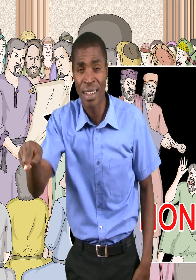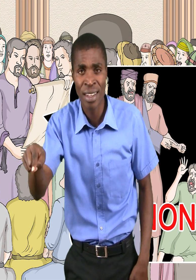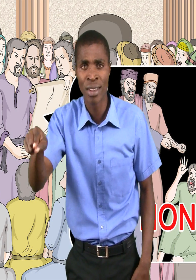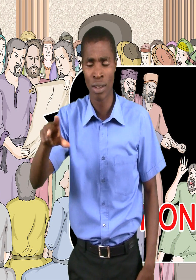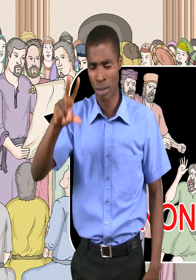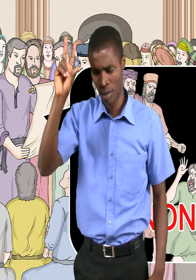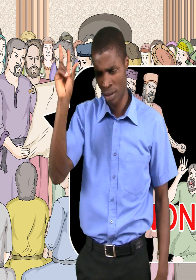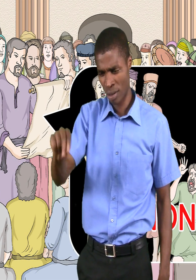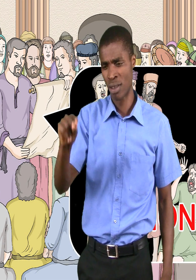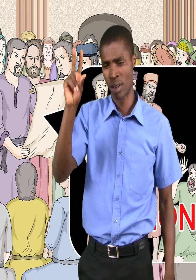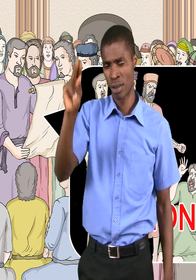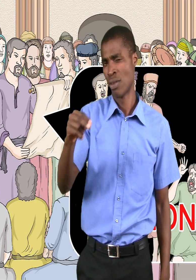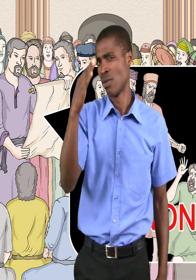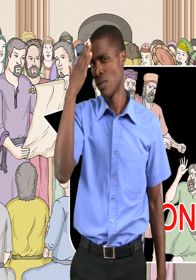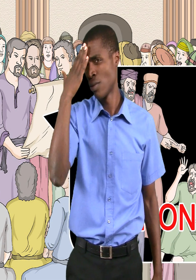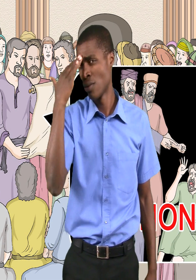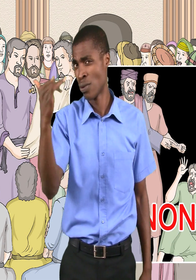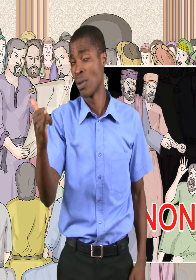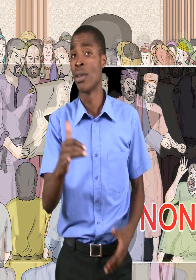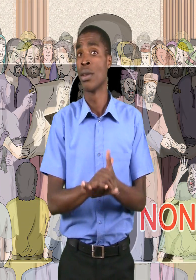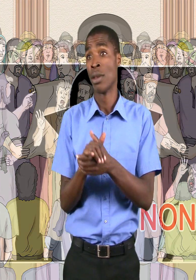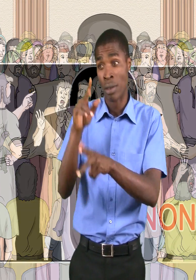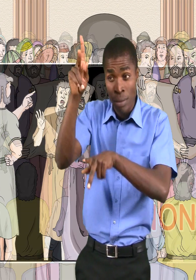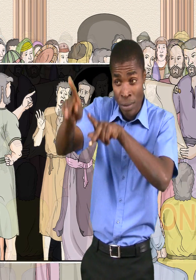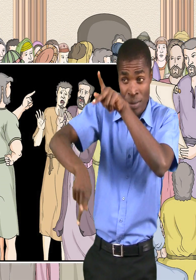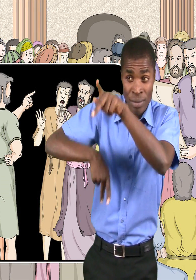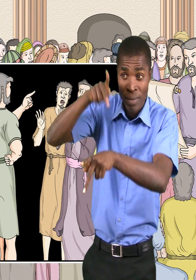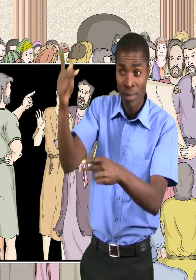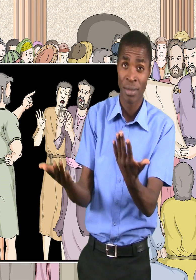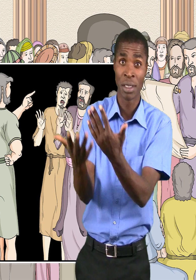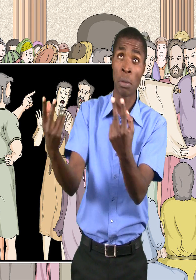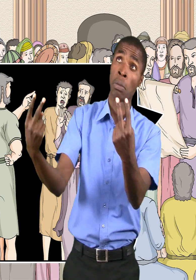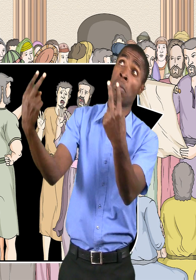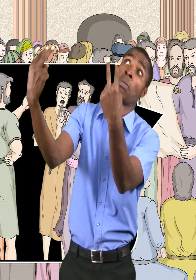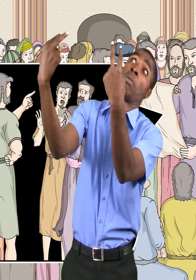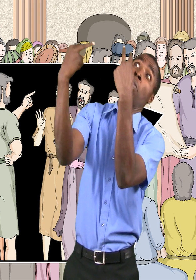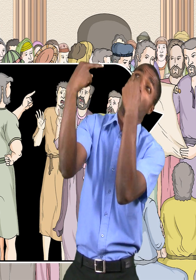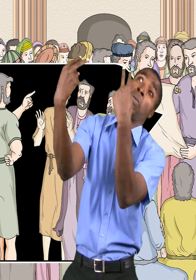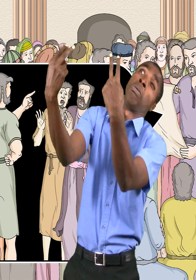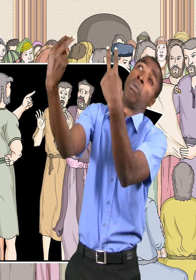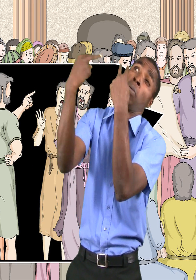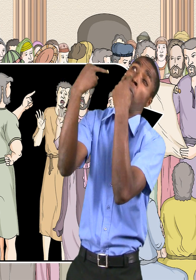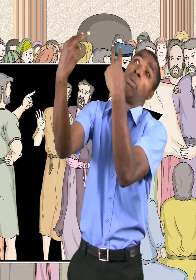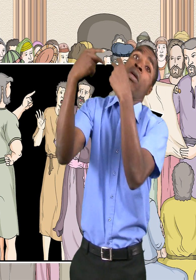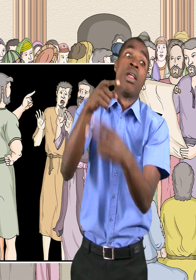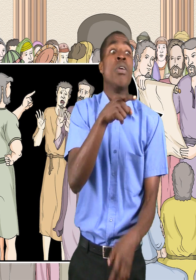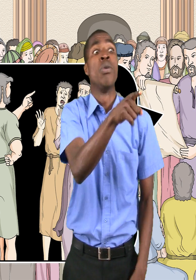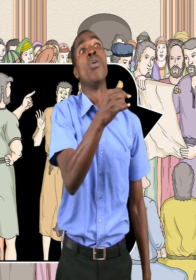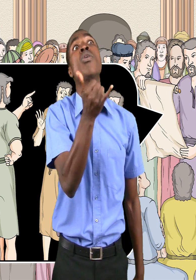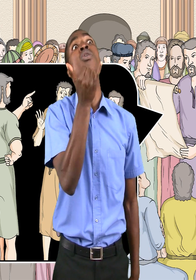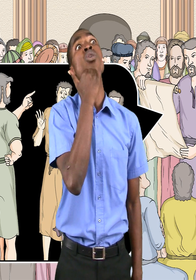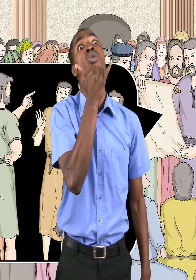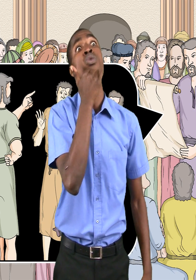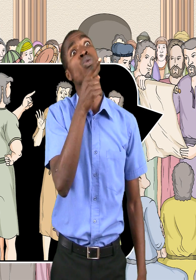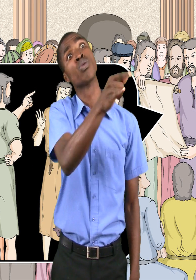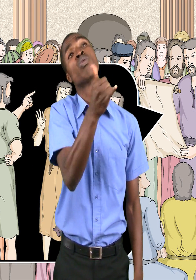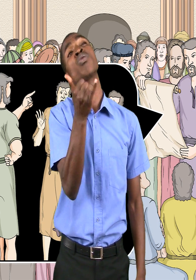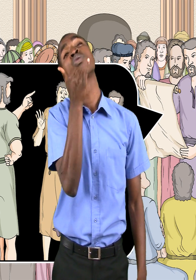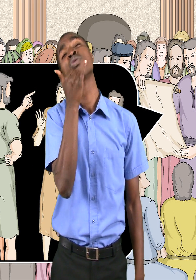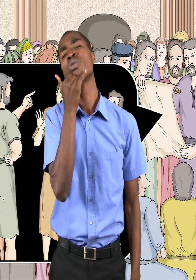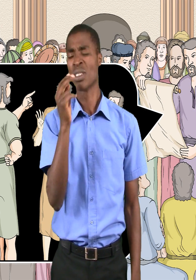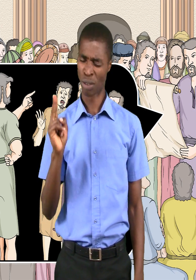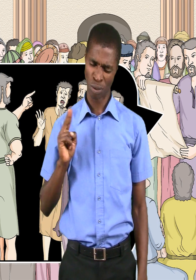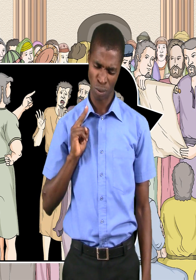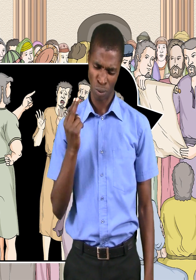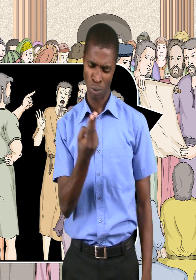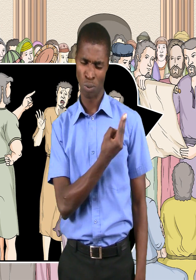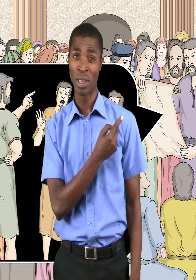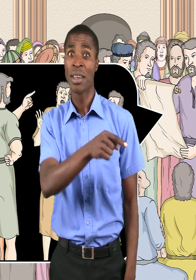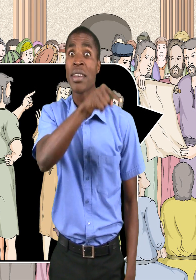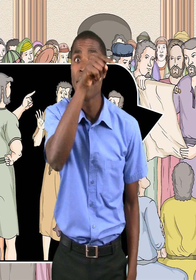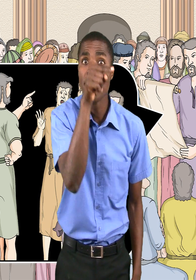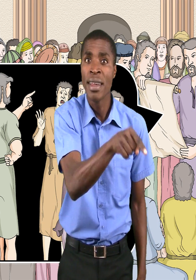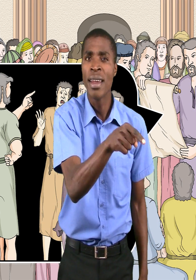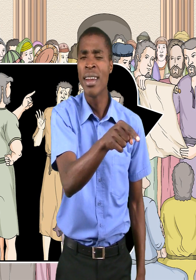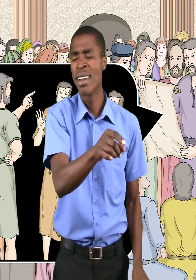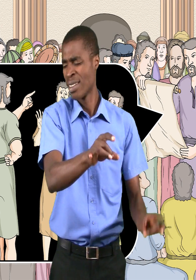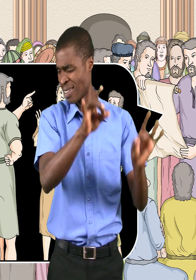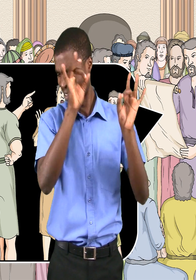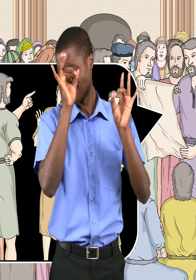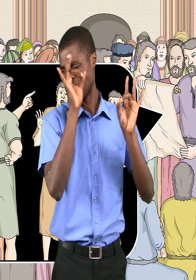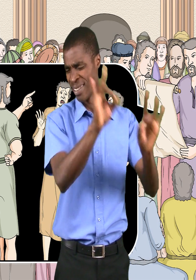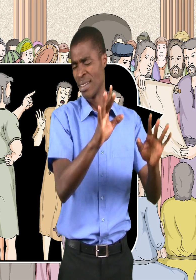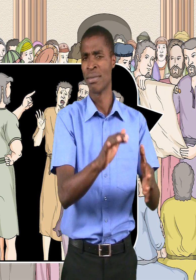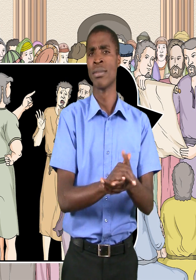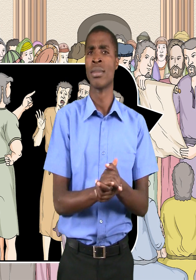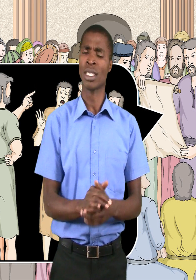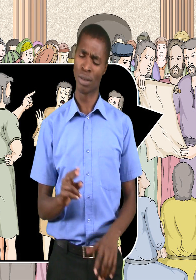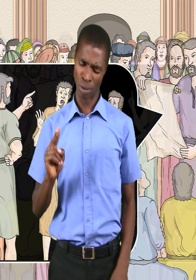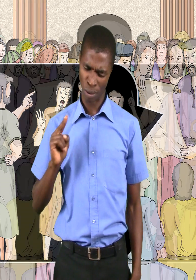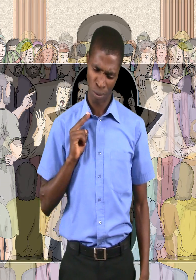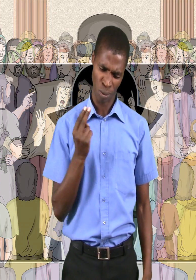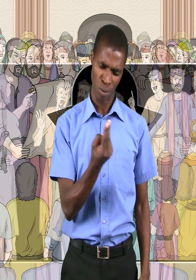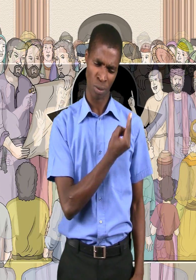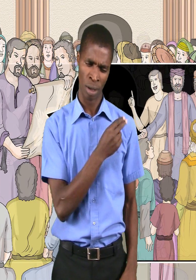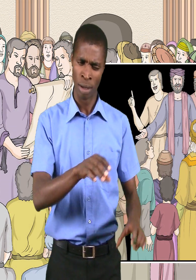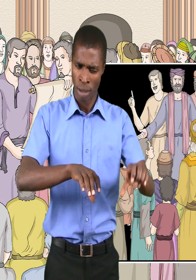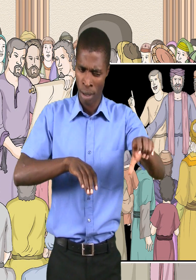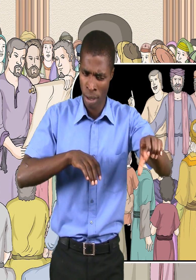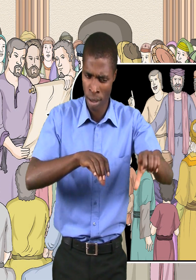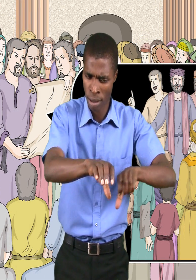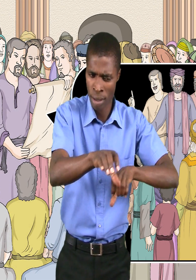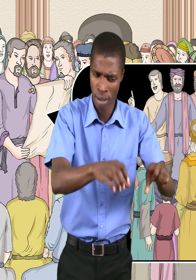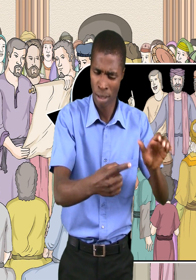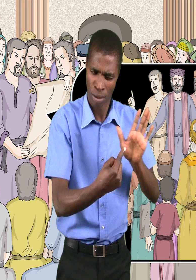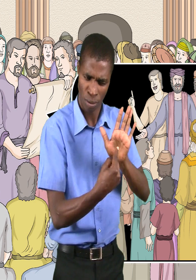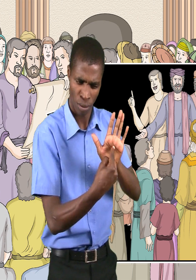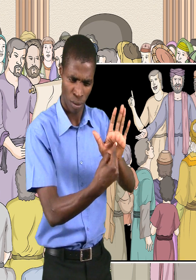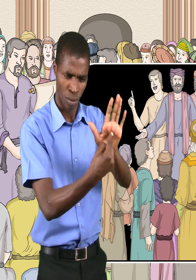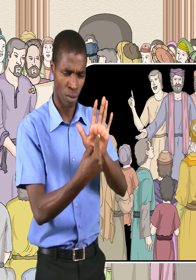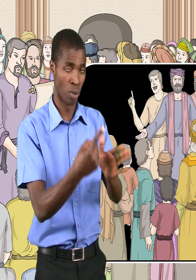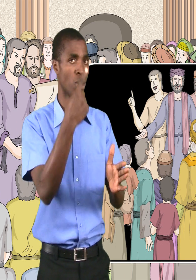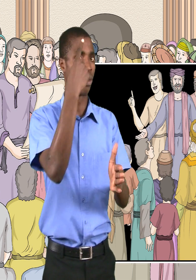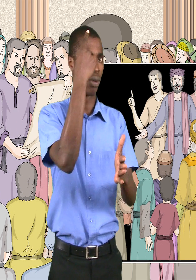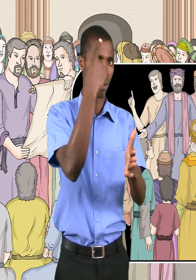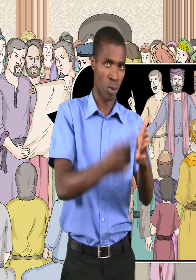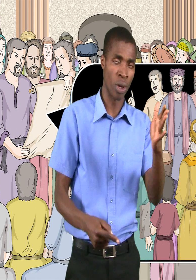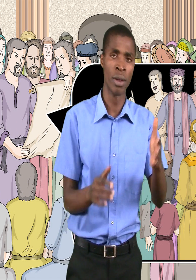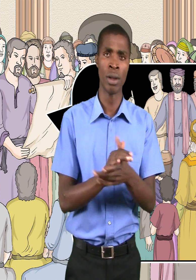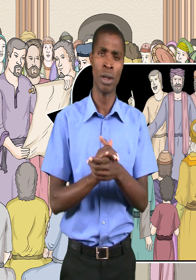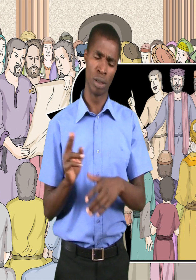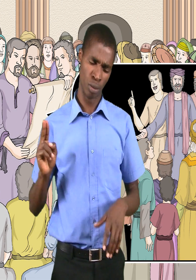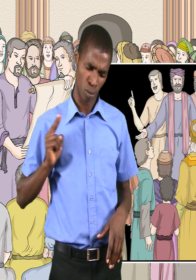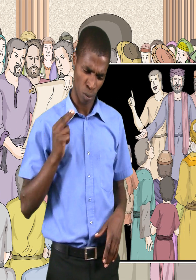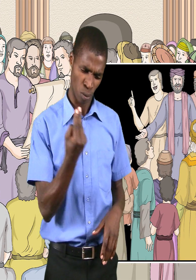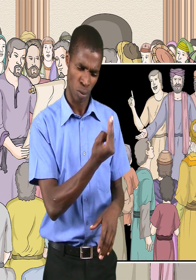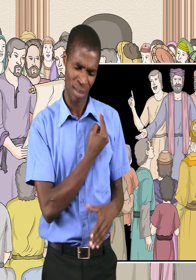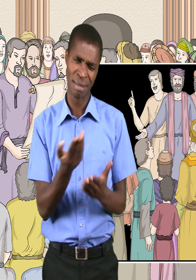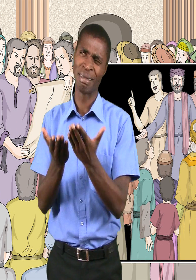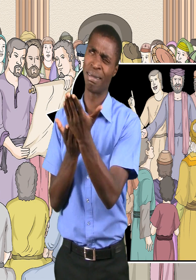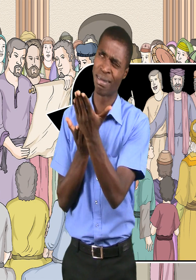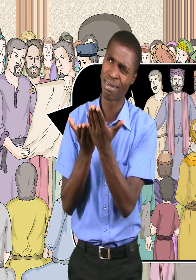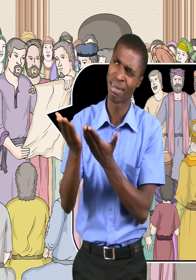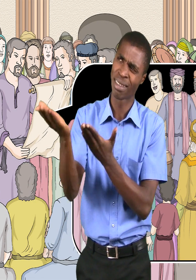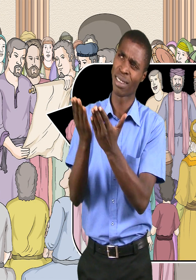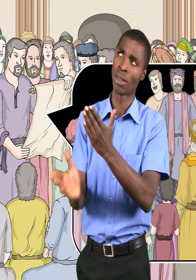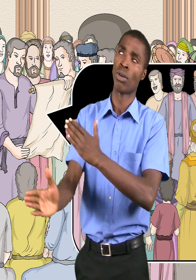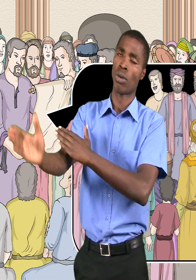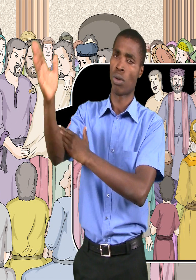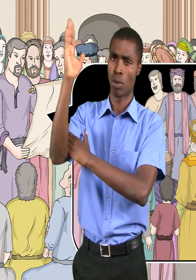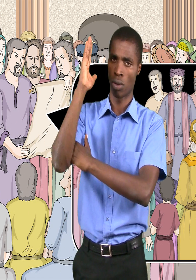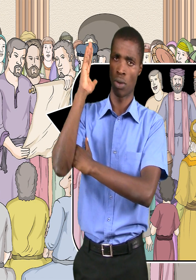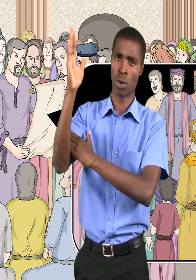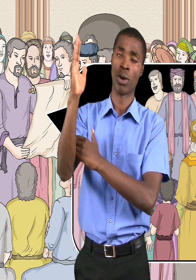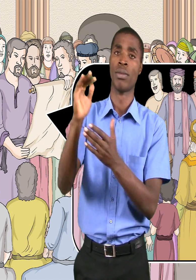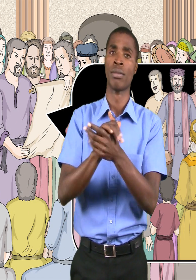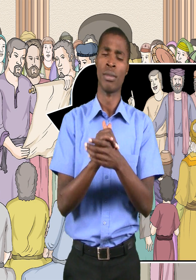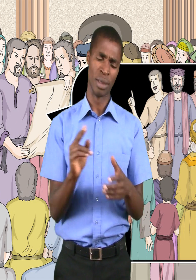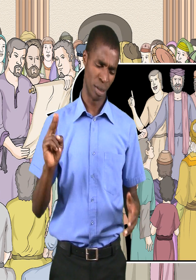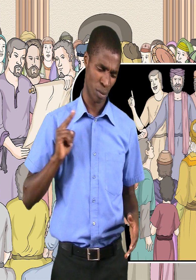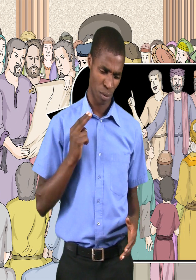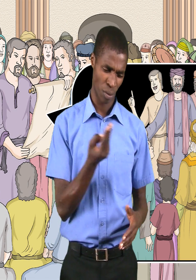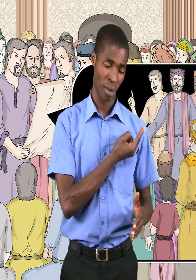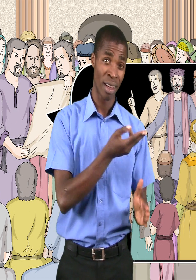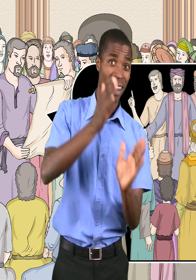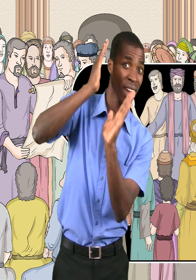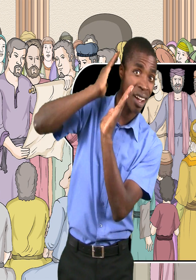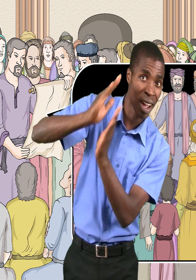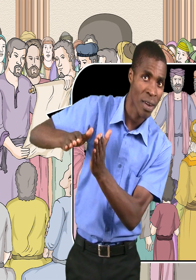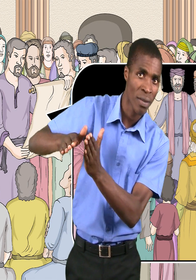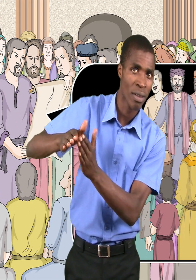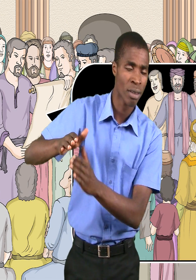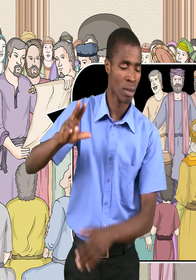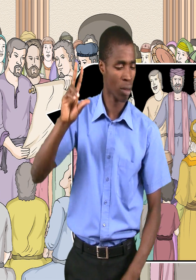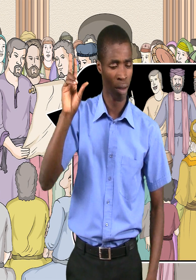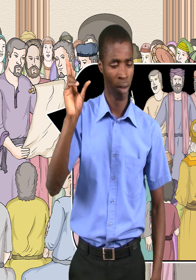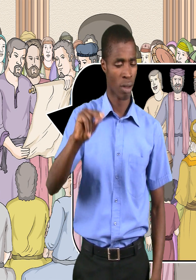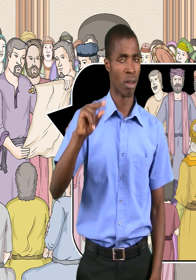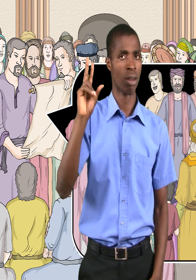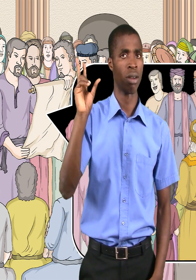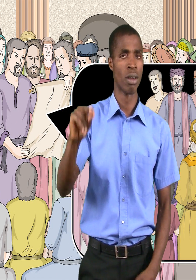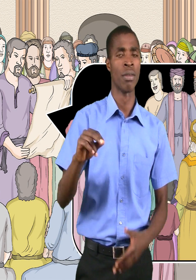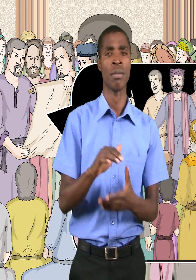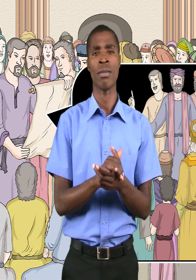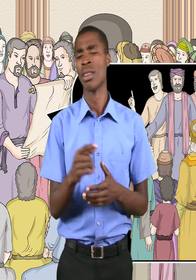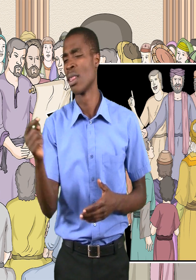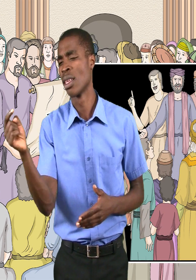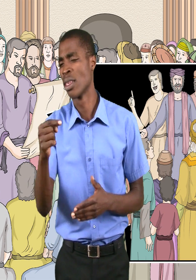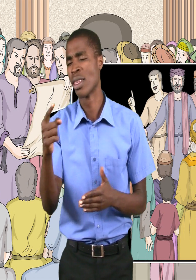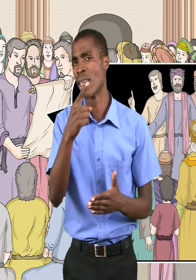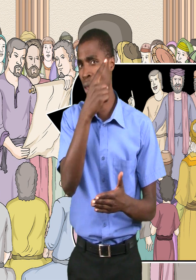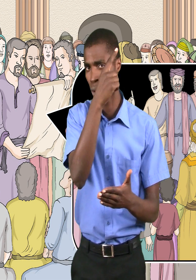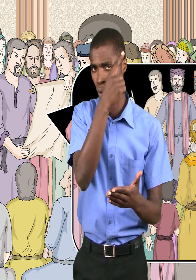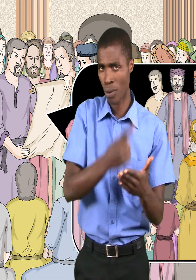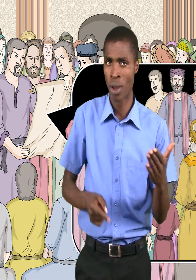We put no obstacle in anyone’s way, so that no one can discredit our ministry.